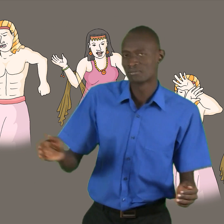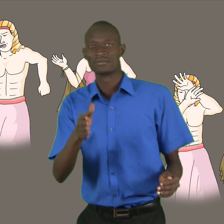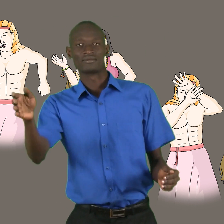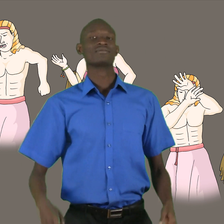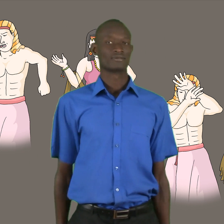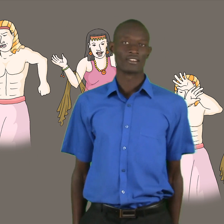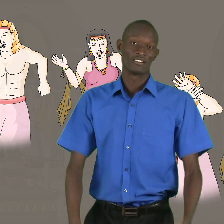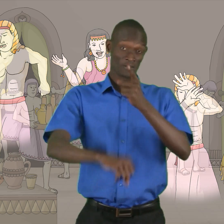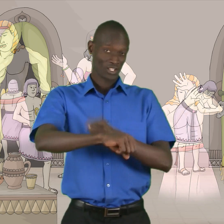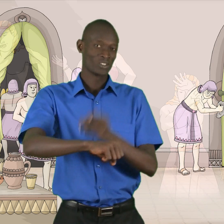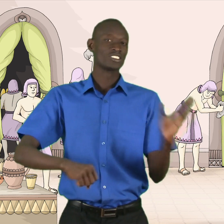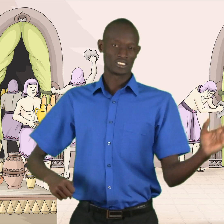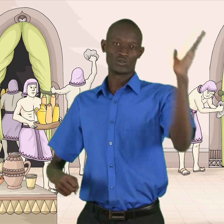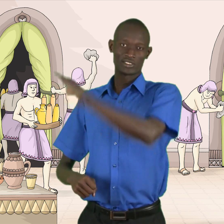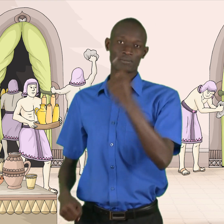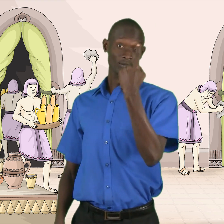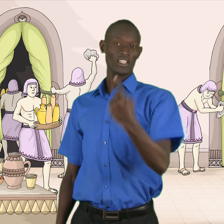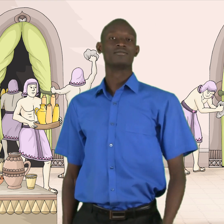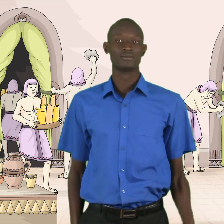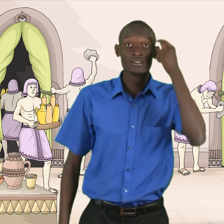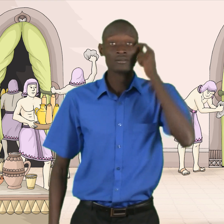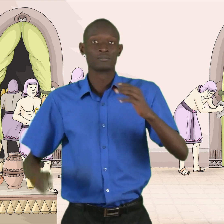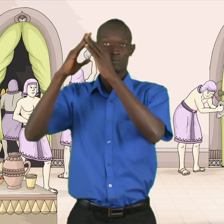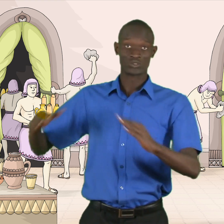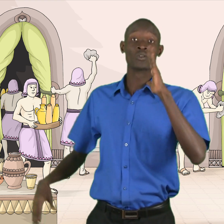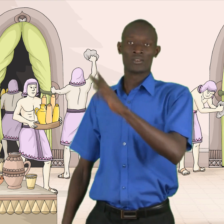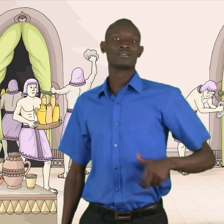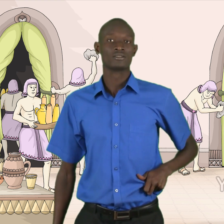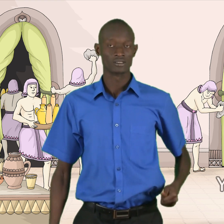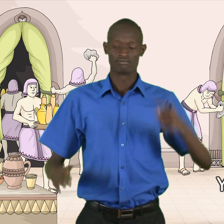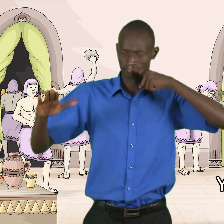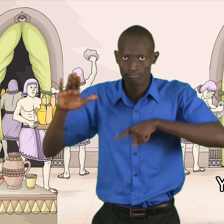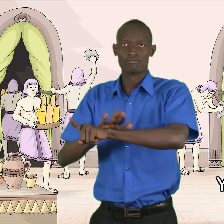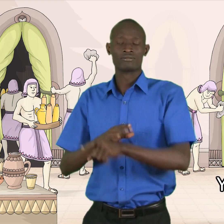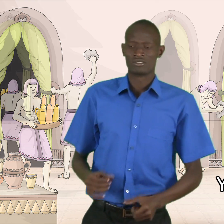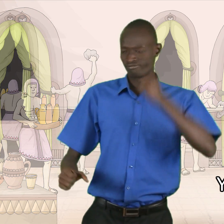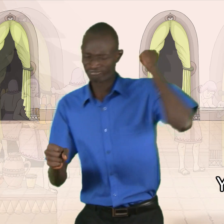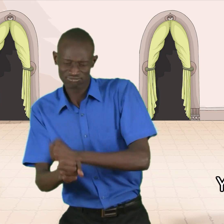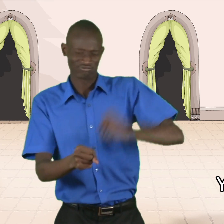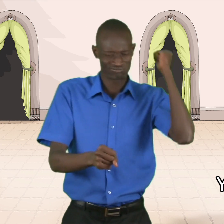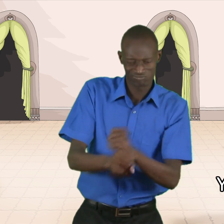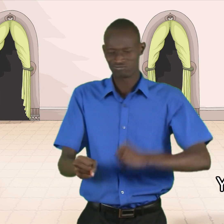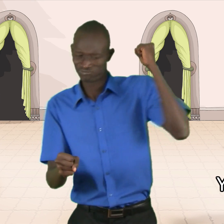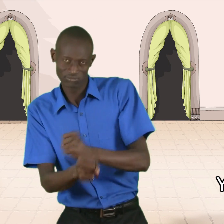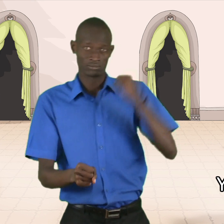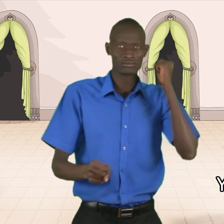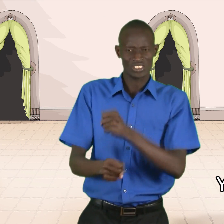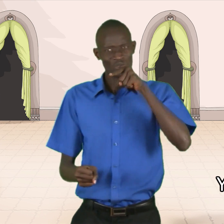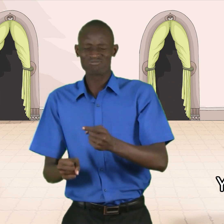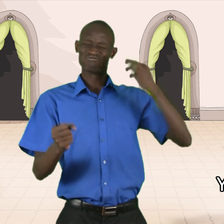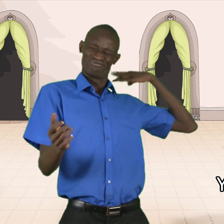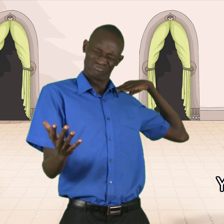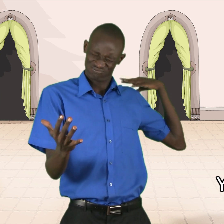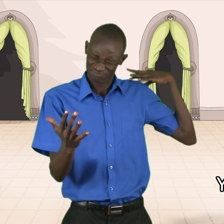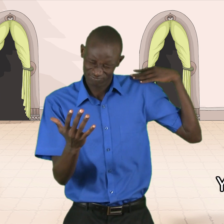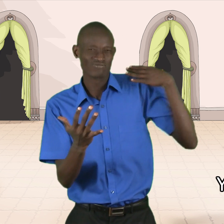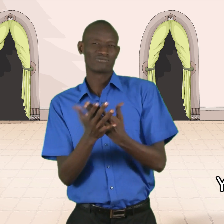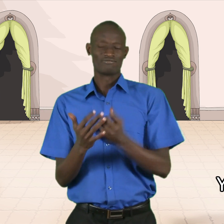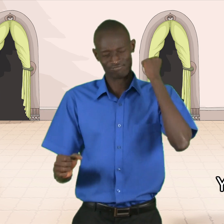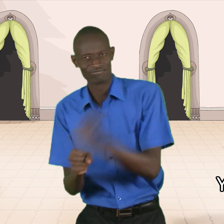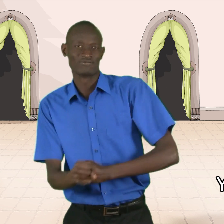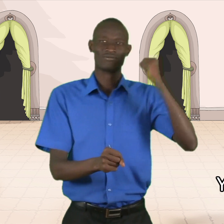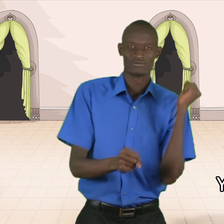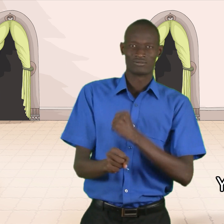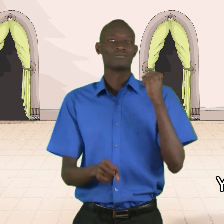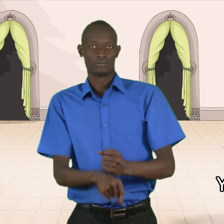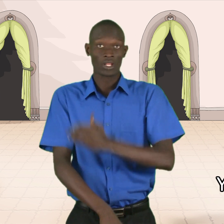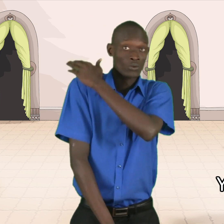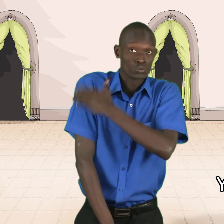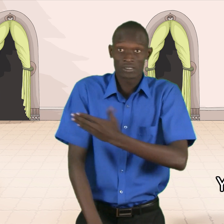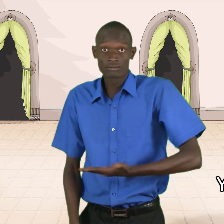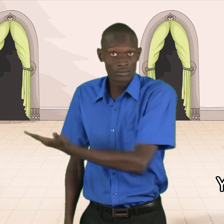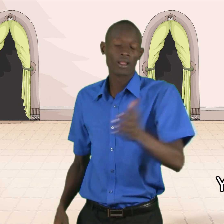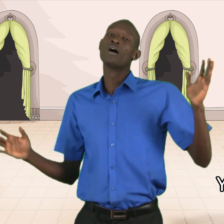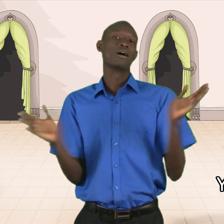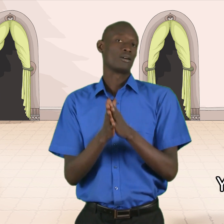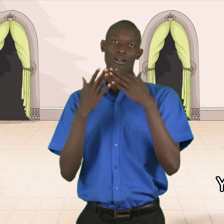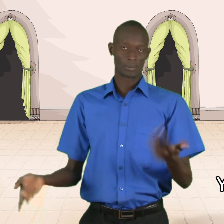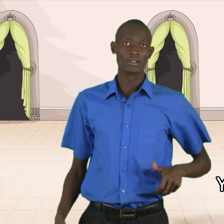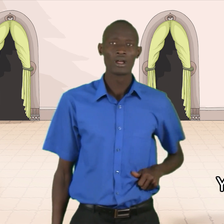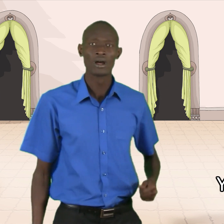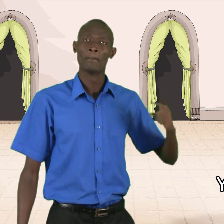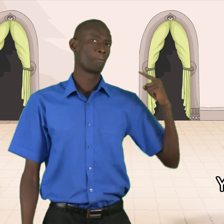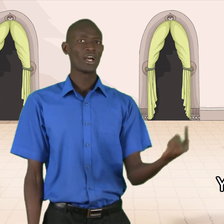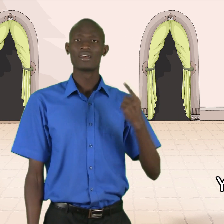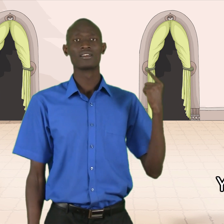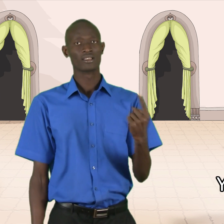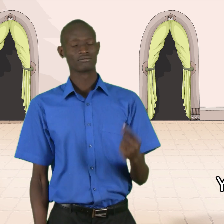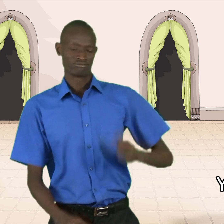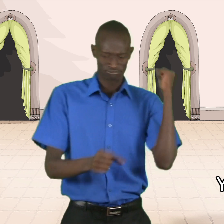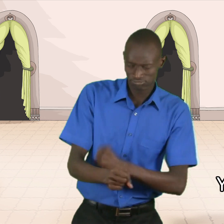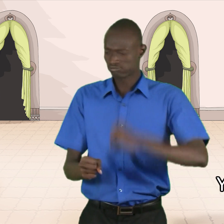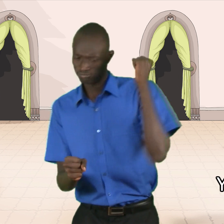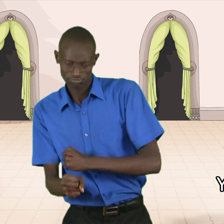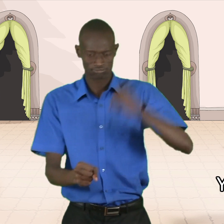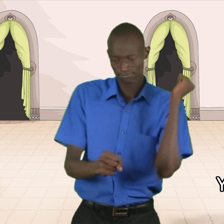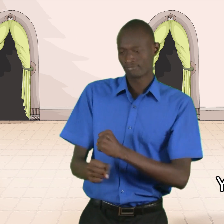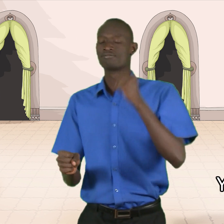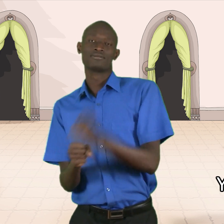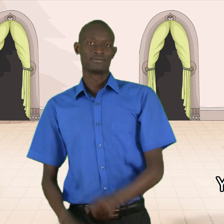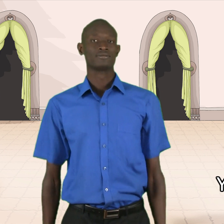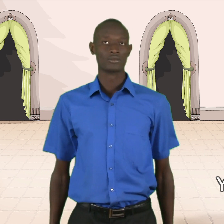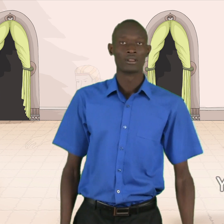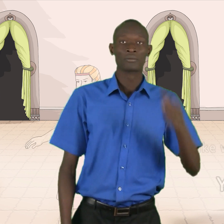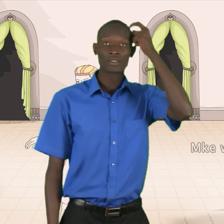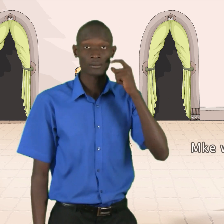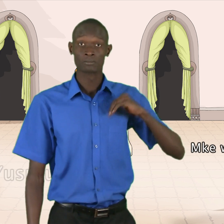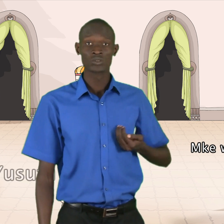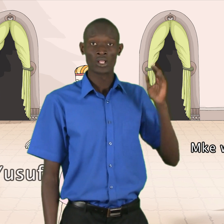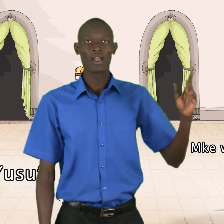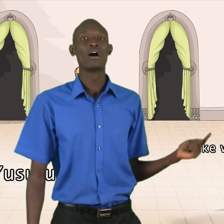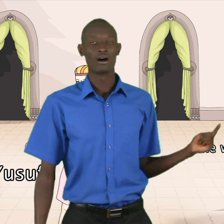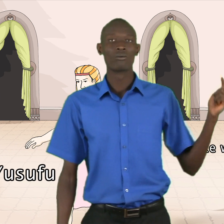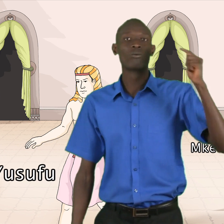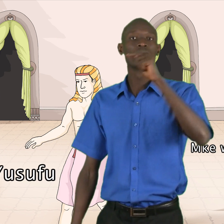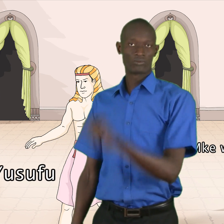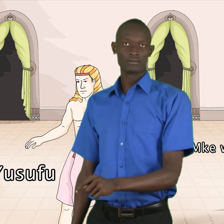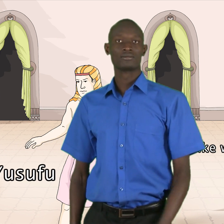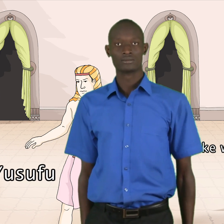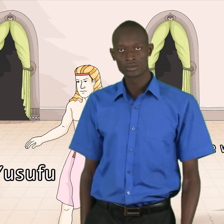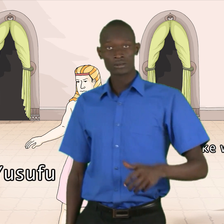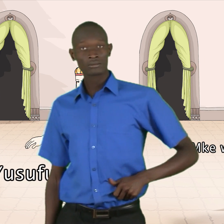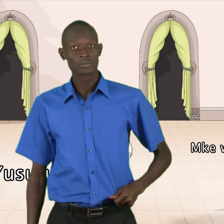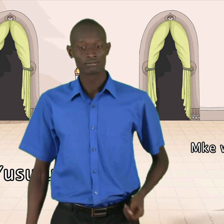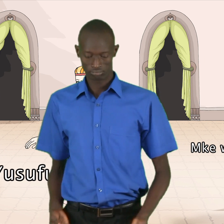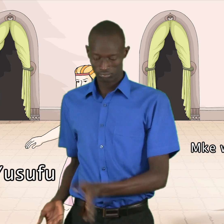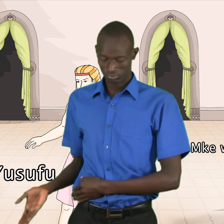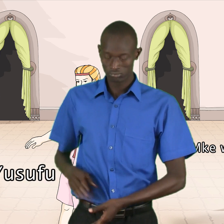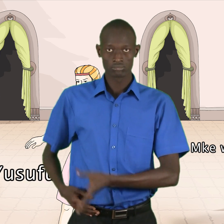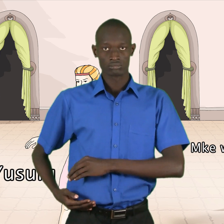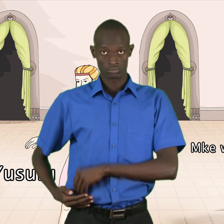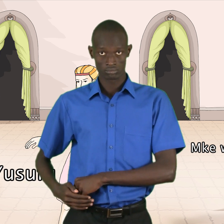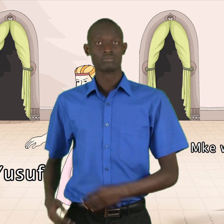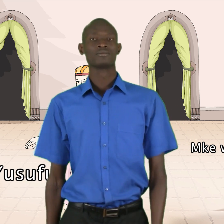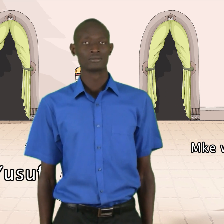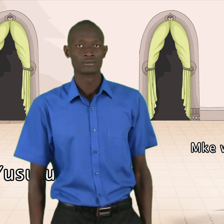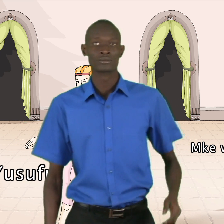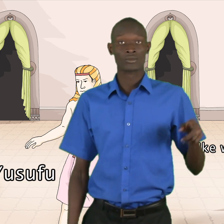One day, however, Joseph went into the house to attend to his work, and not a single household servant was inside.